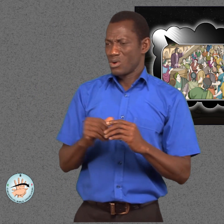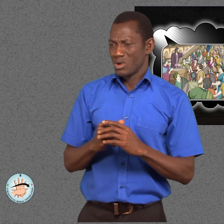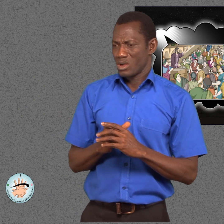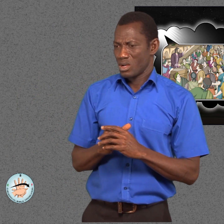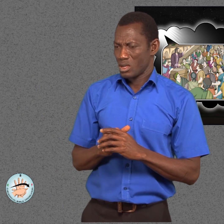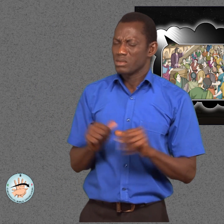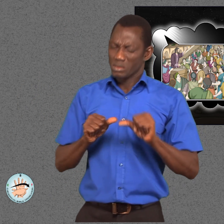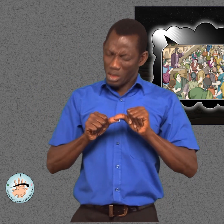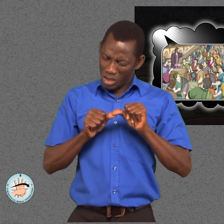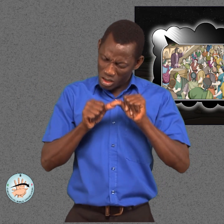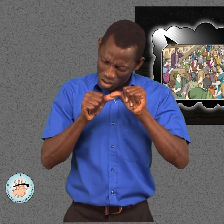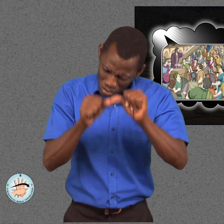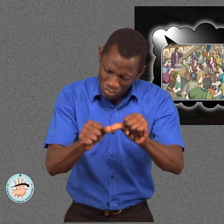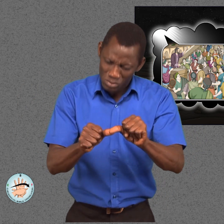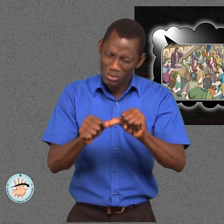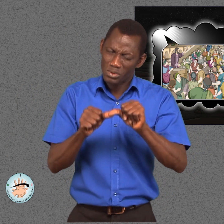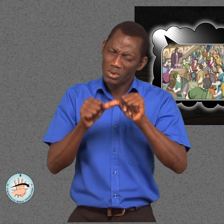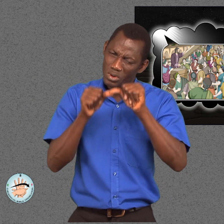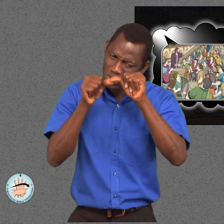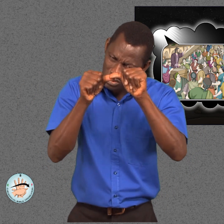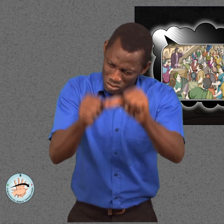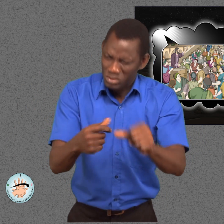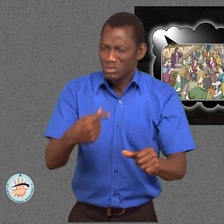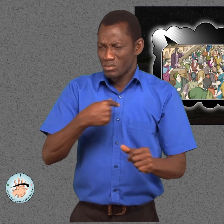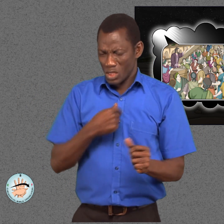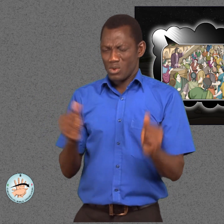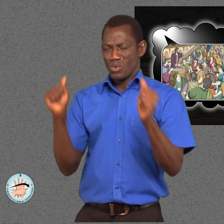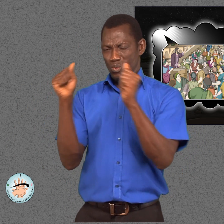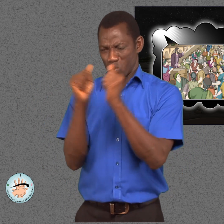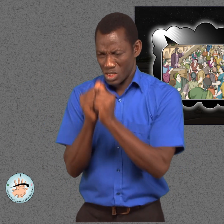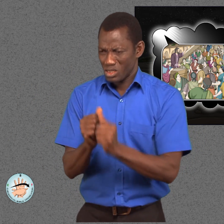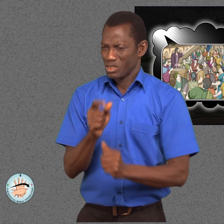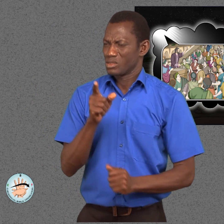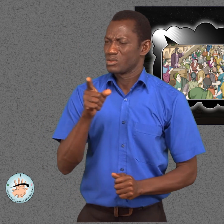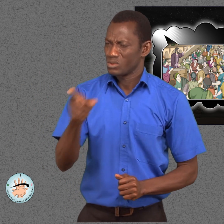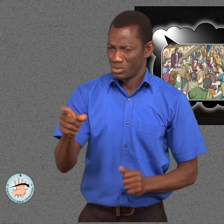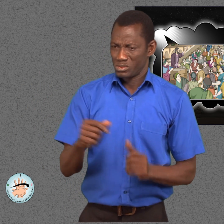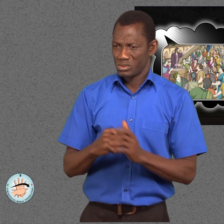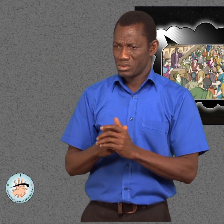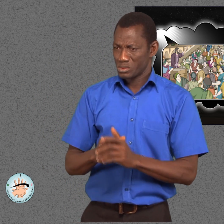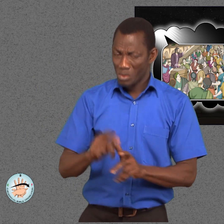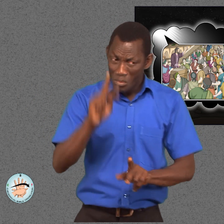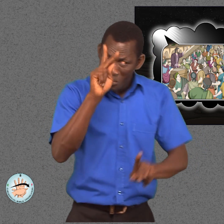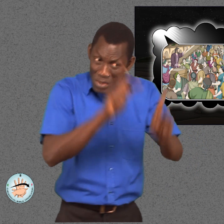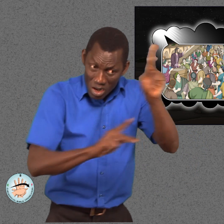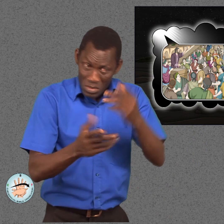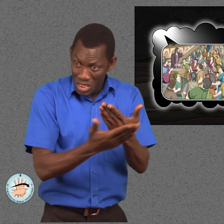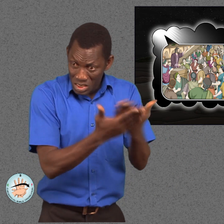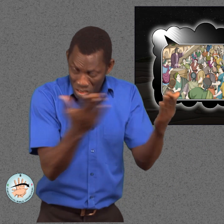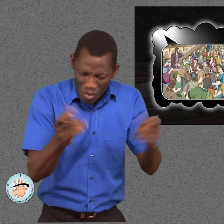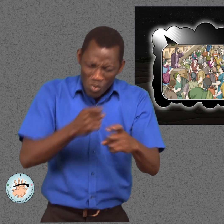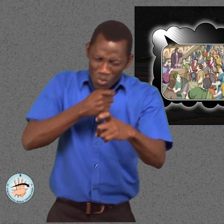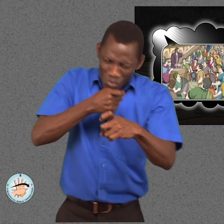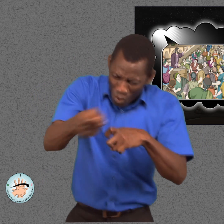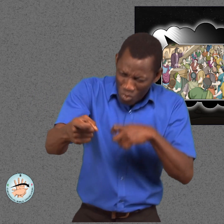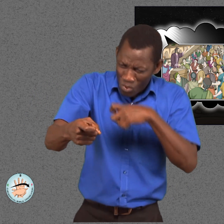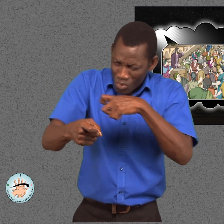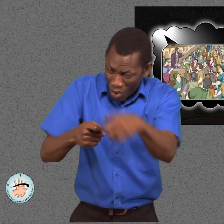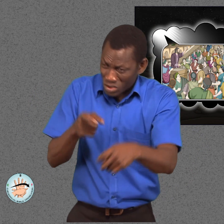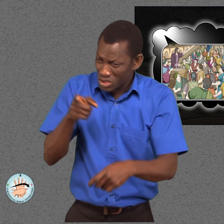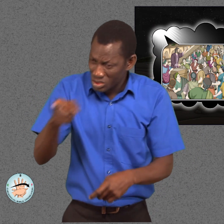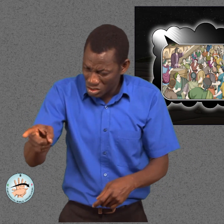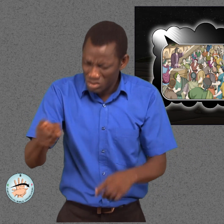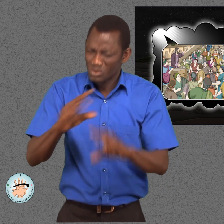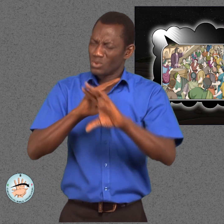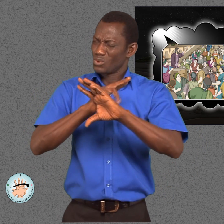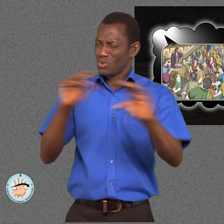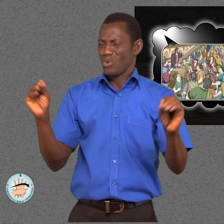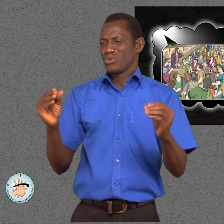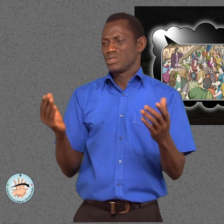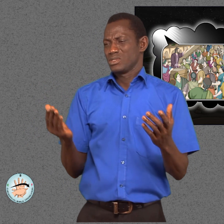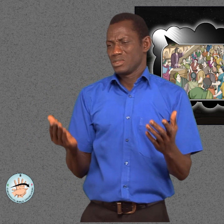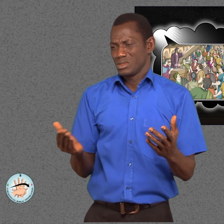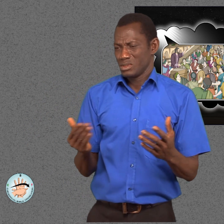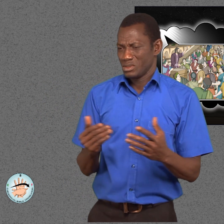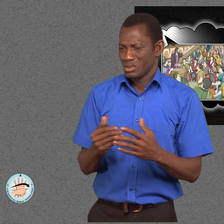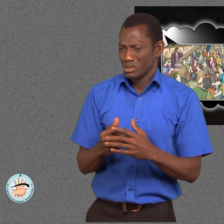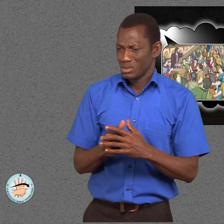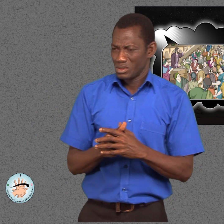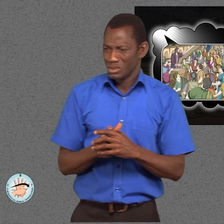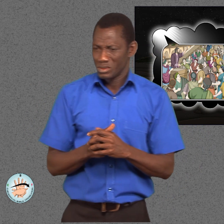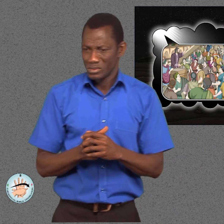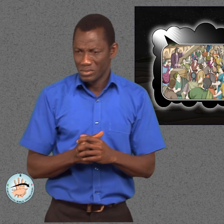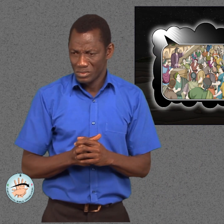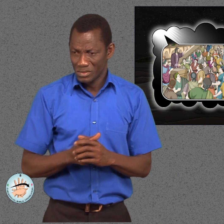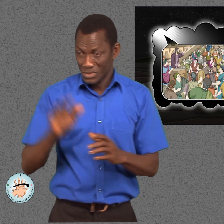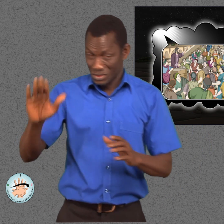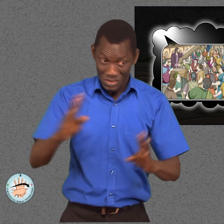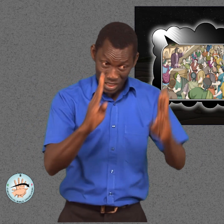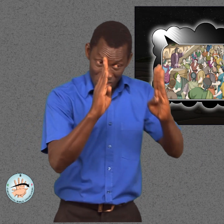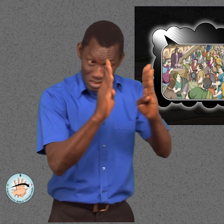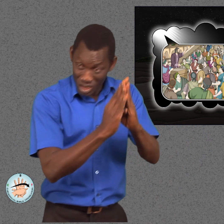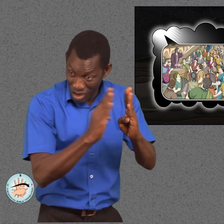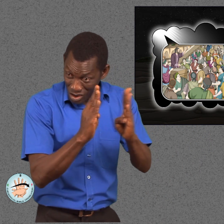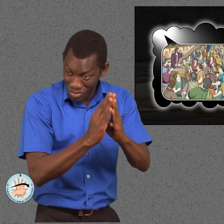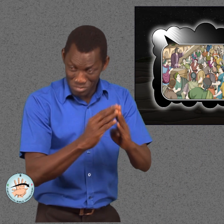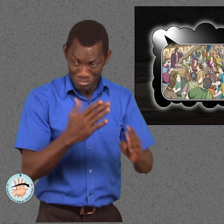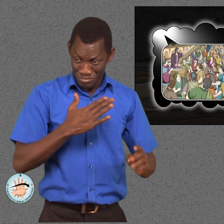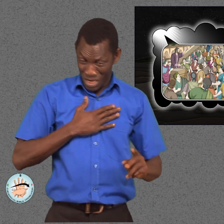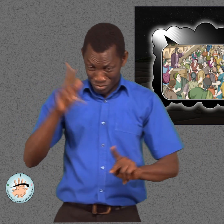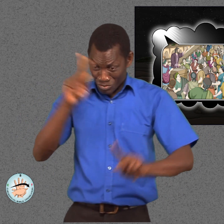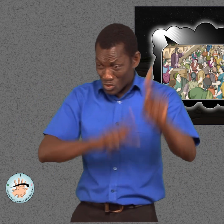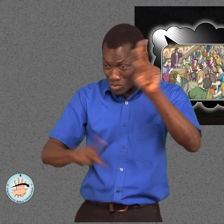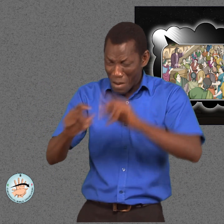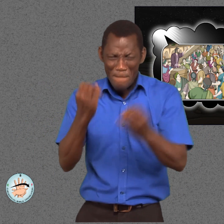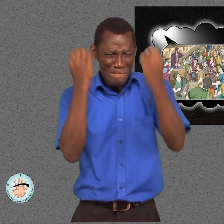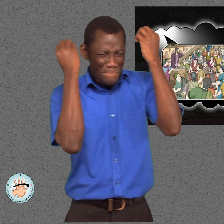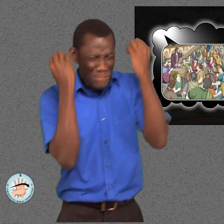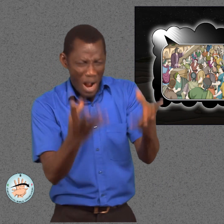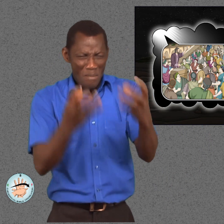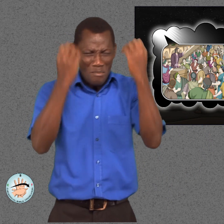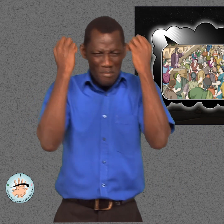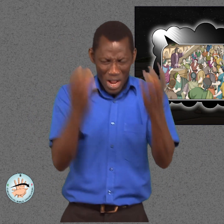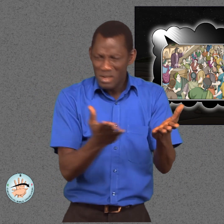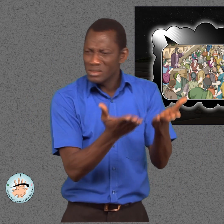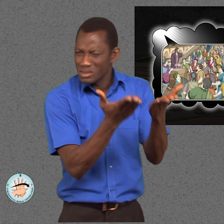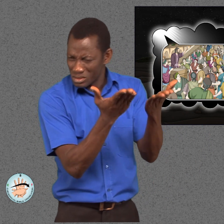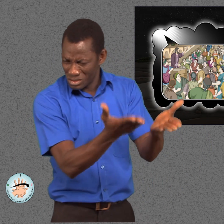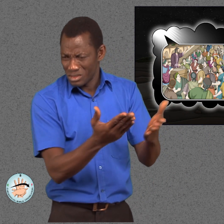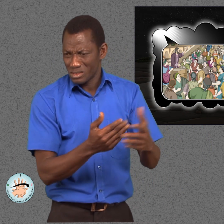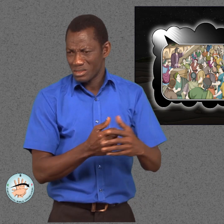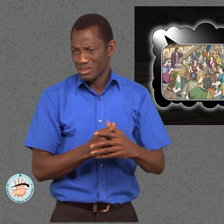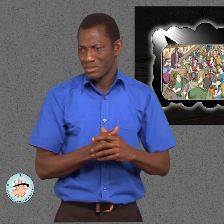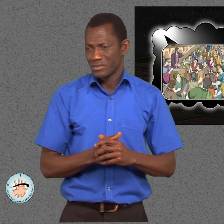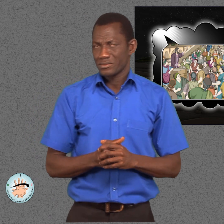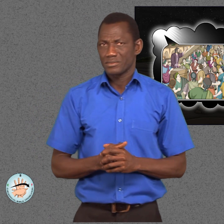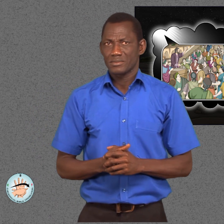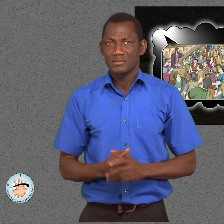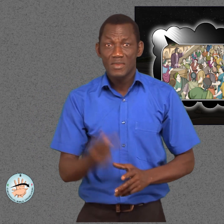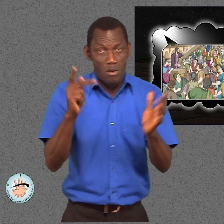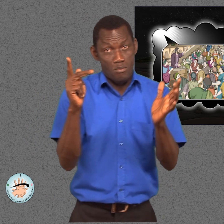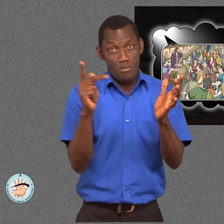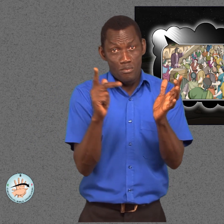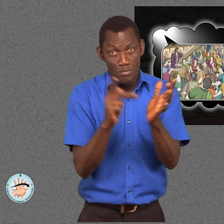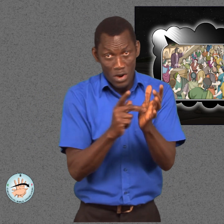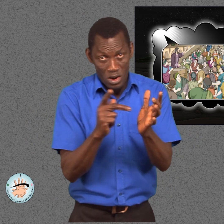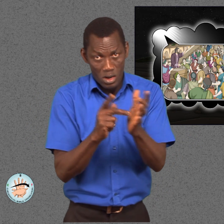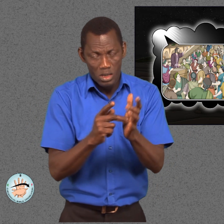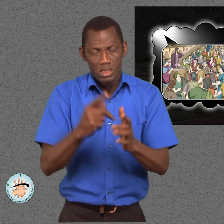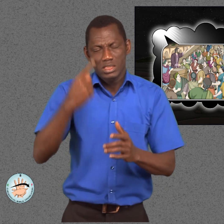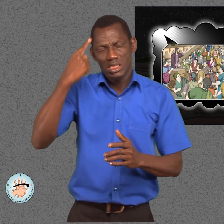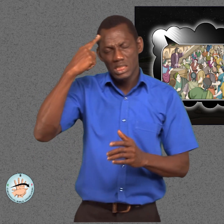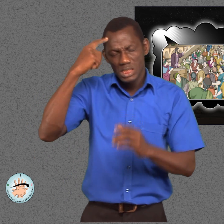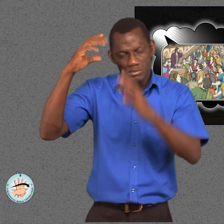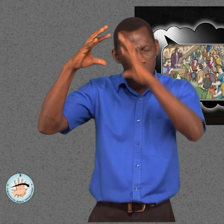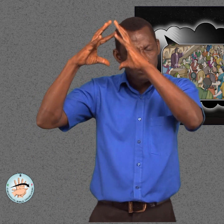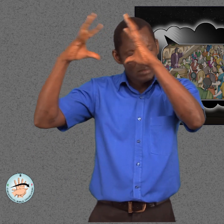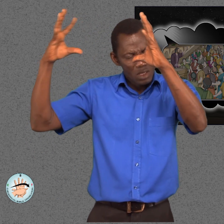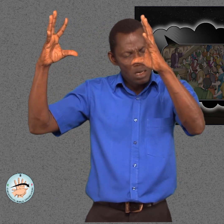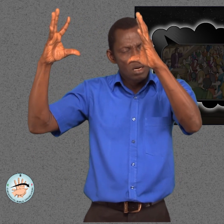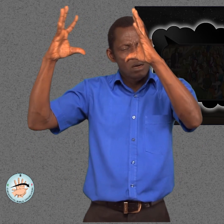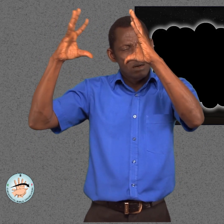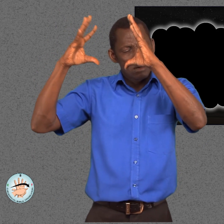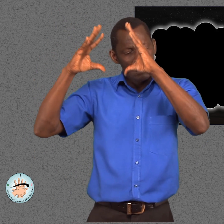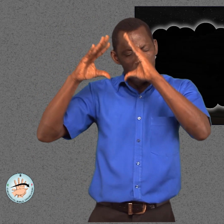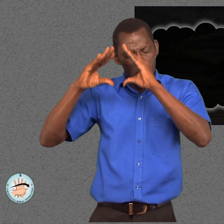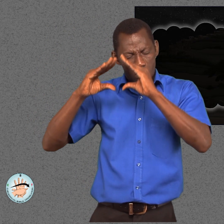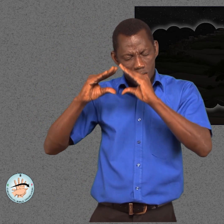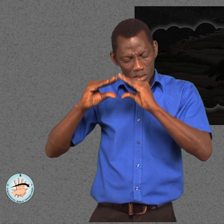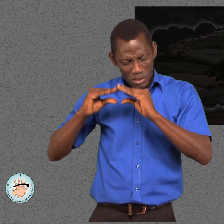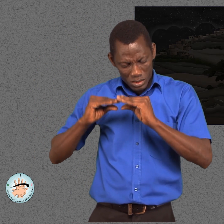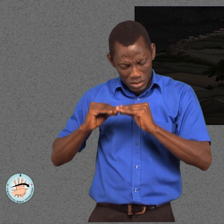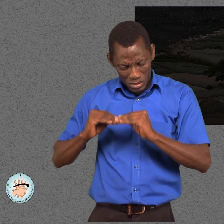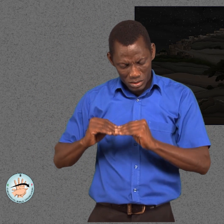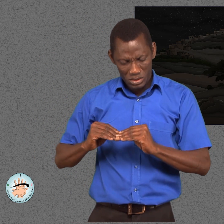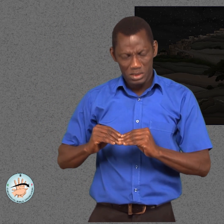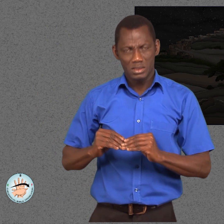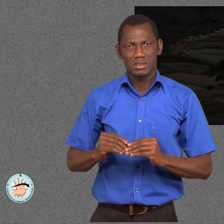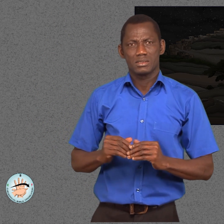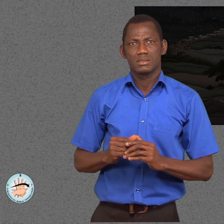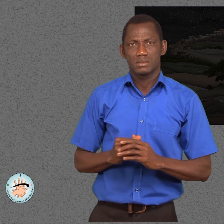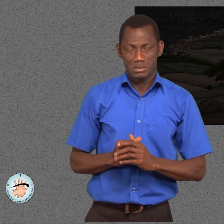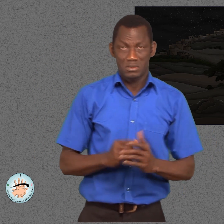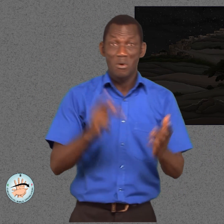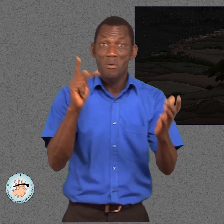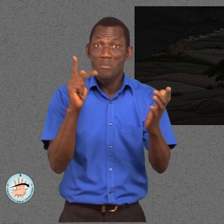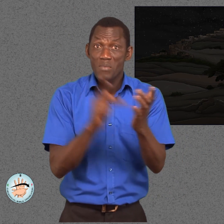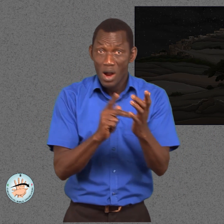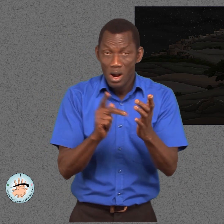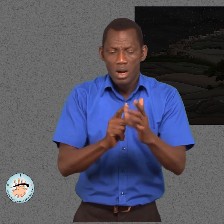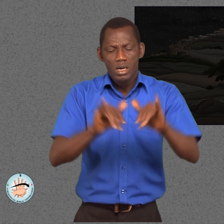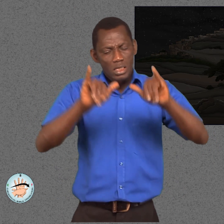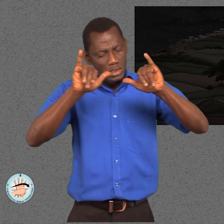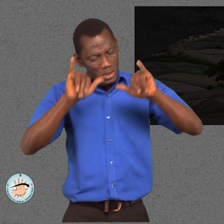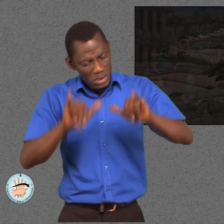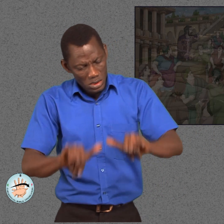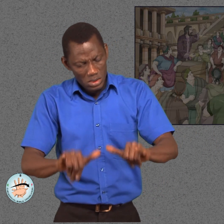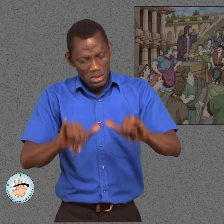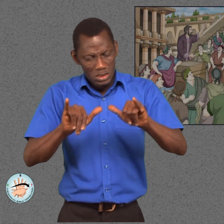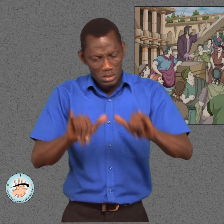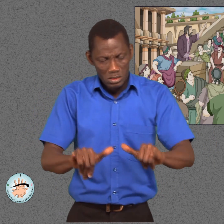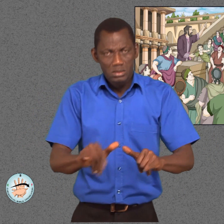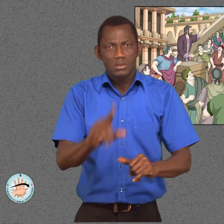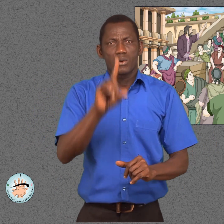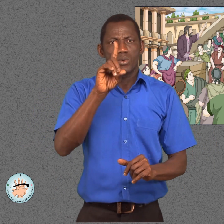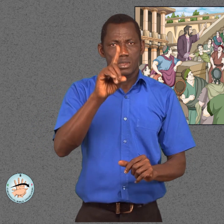For I am with you and no one will lay a hand on you, because I have many people in this city.”